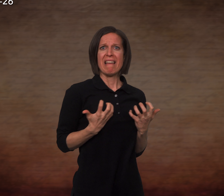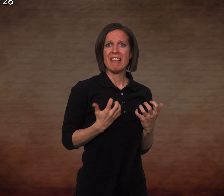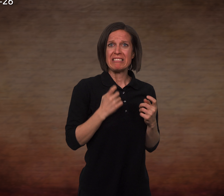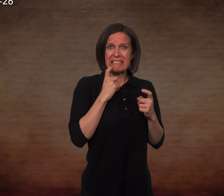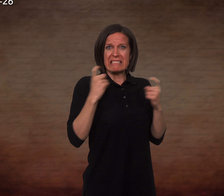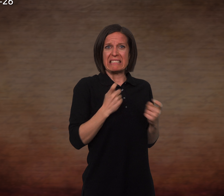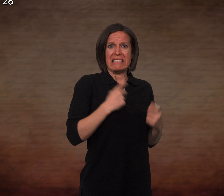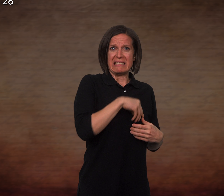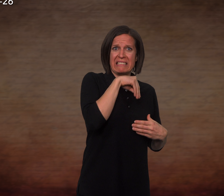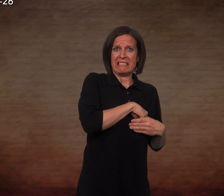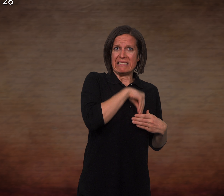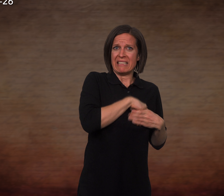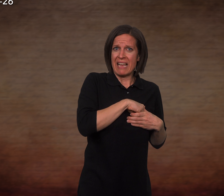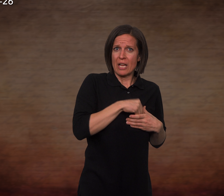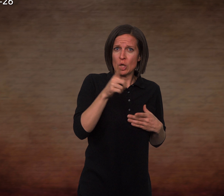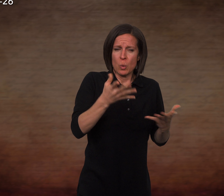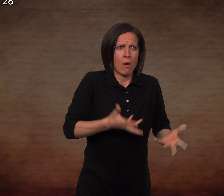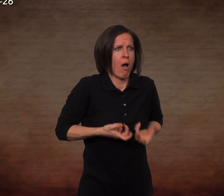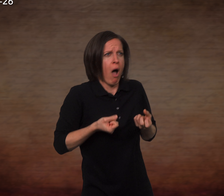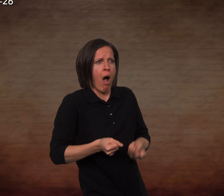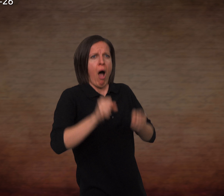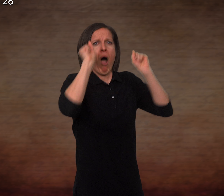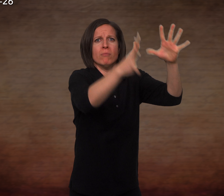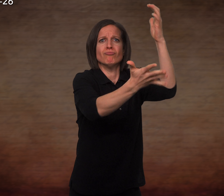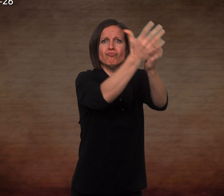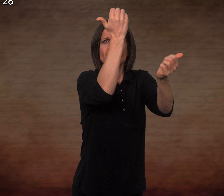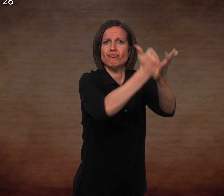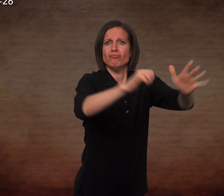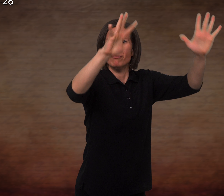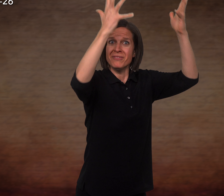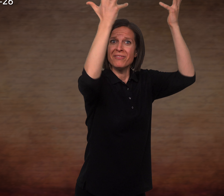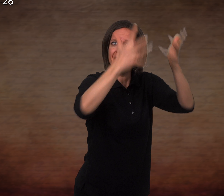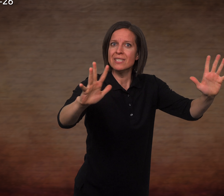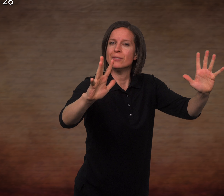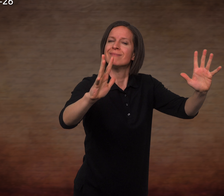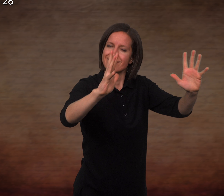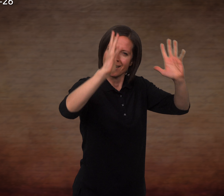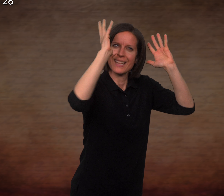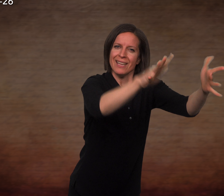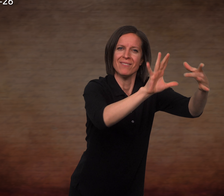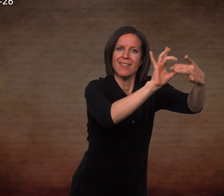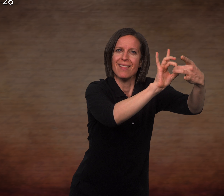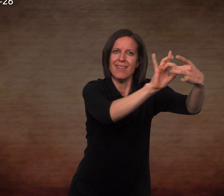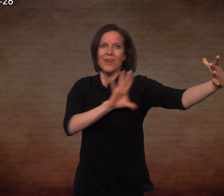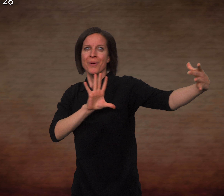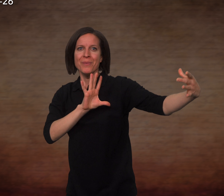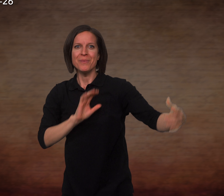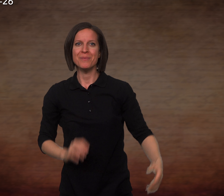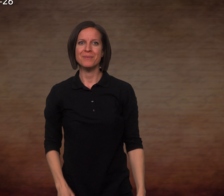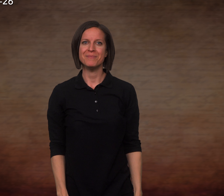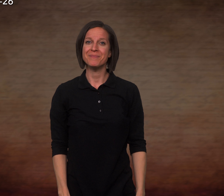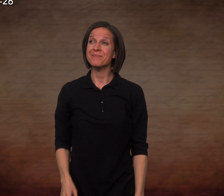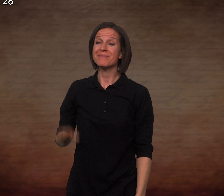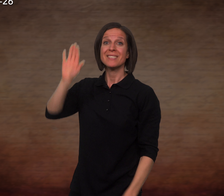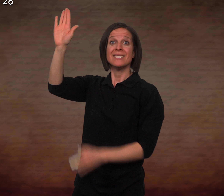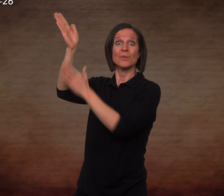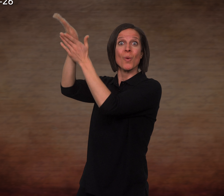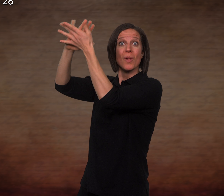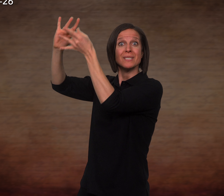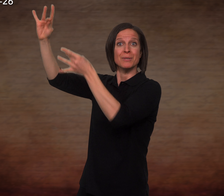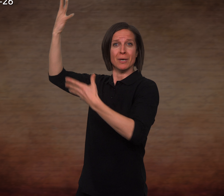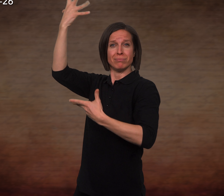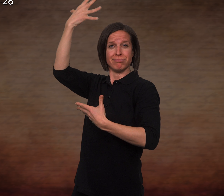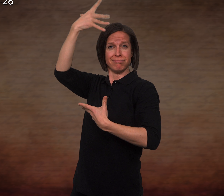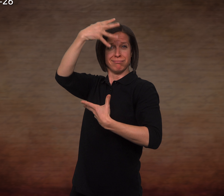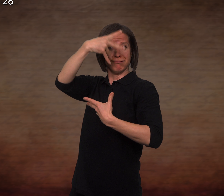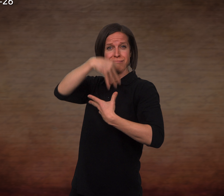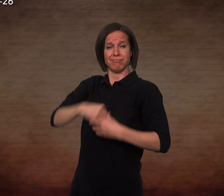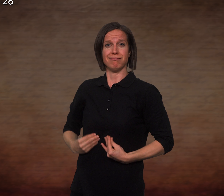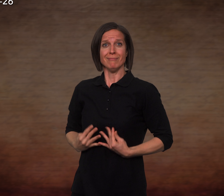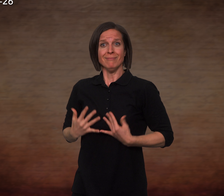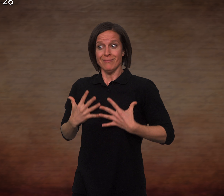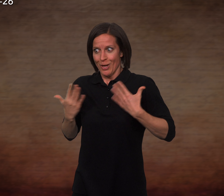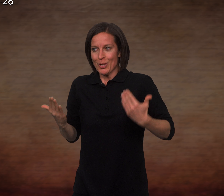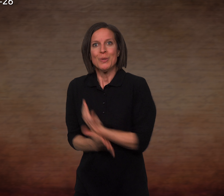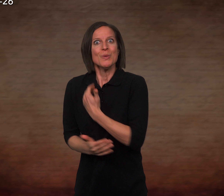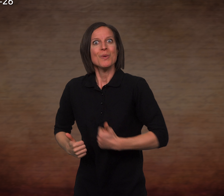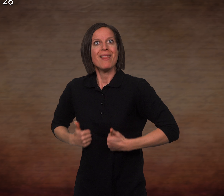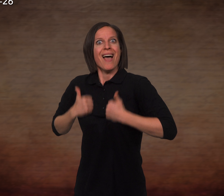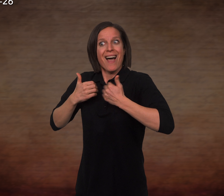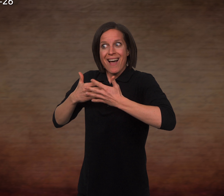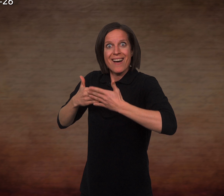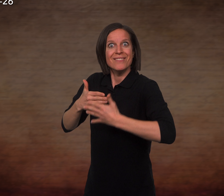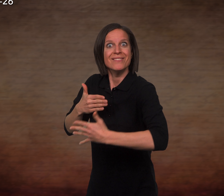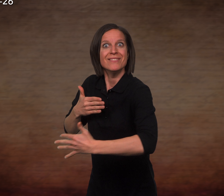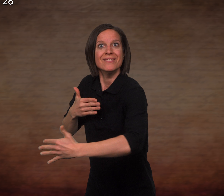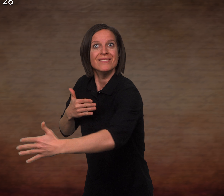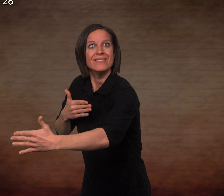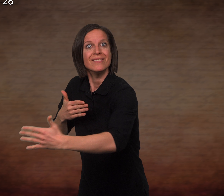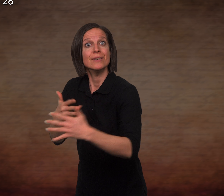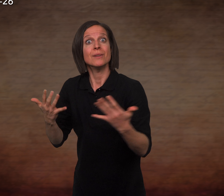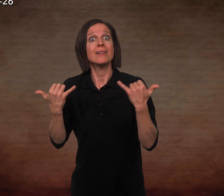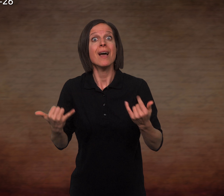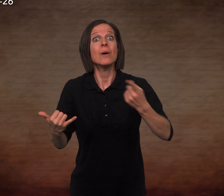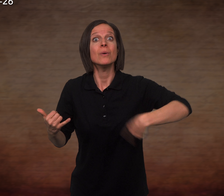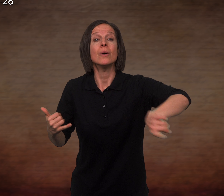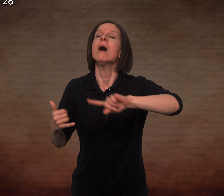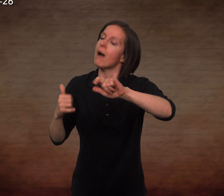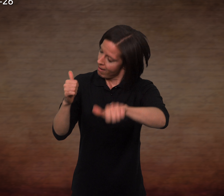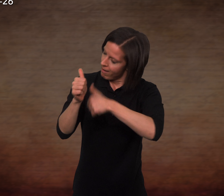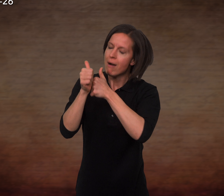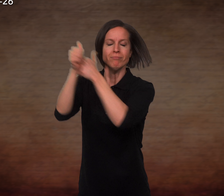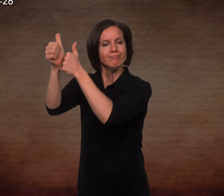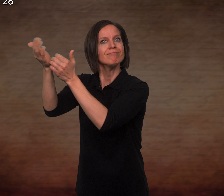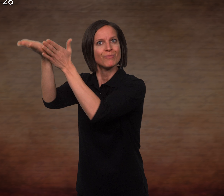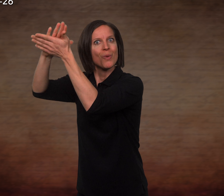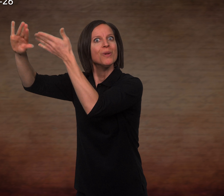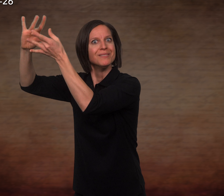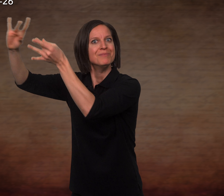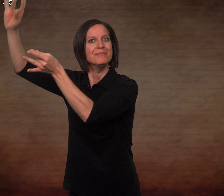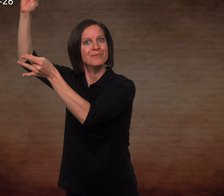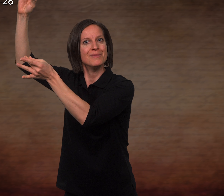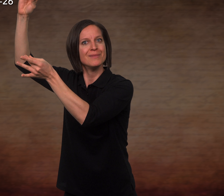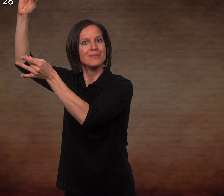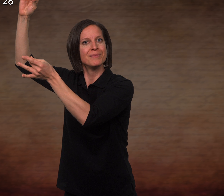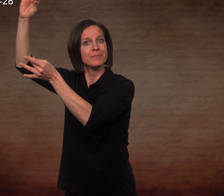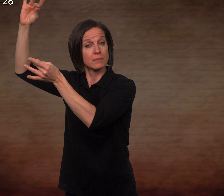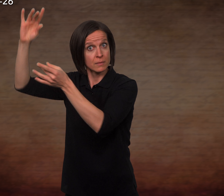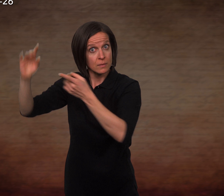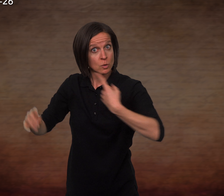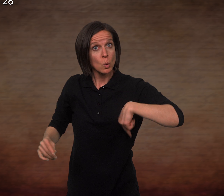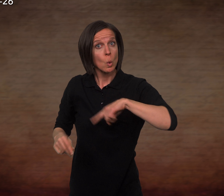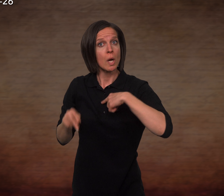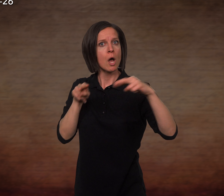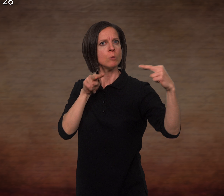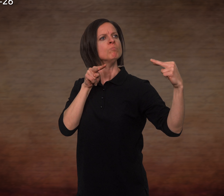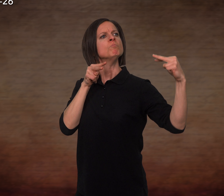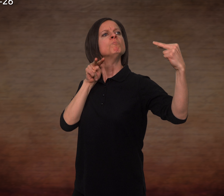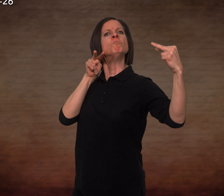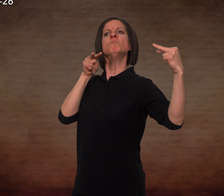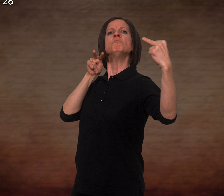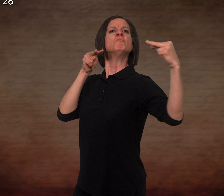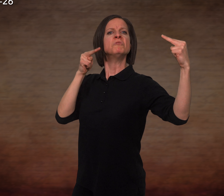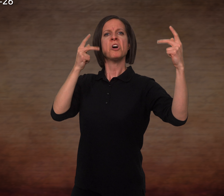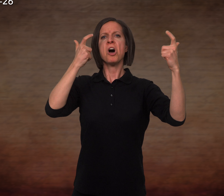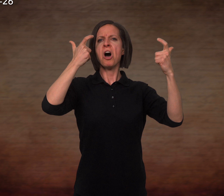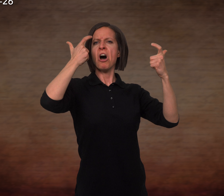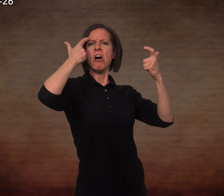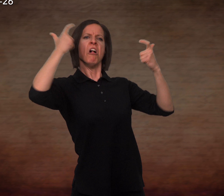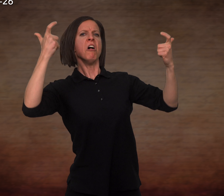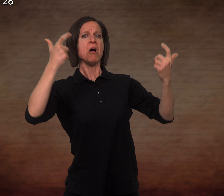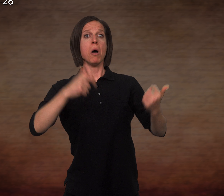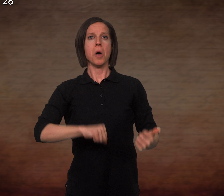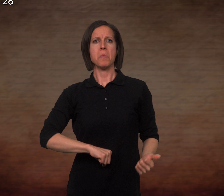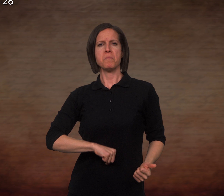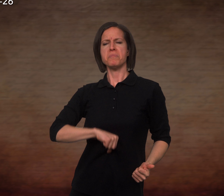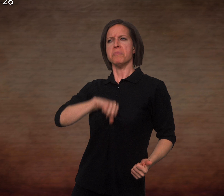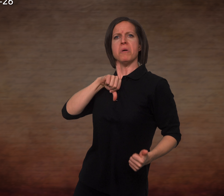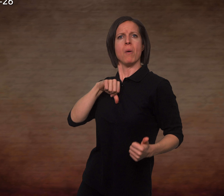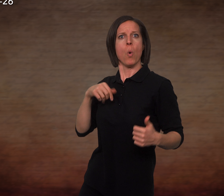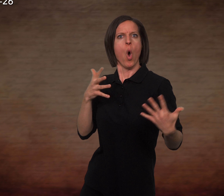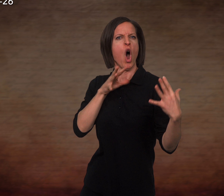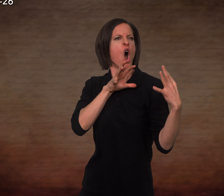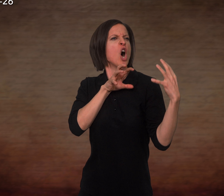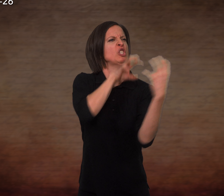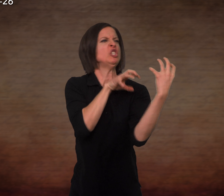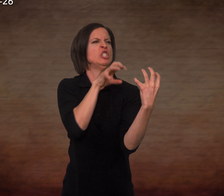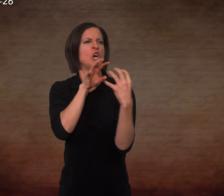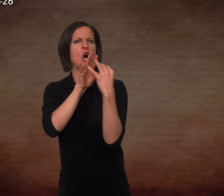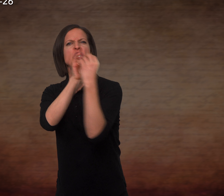Since we live by the Spirit, let us walk in step with the Spirit.